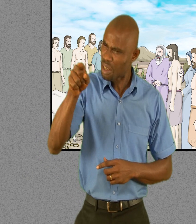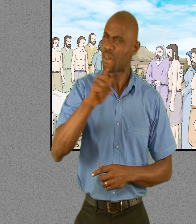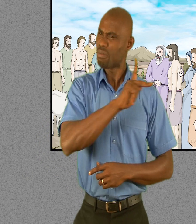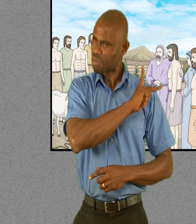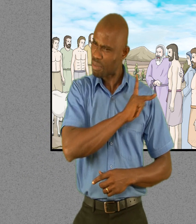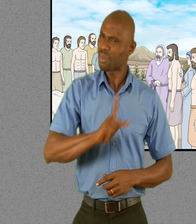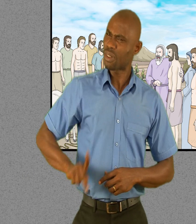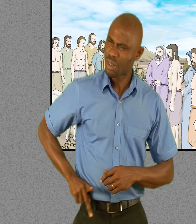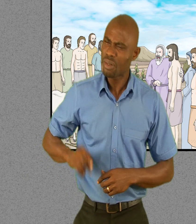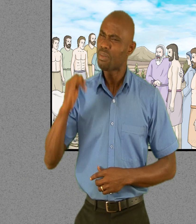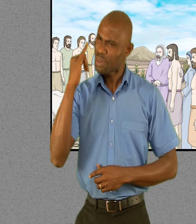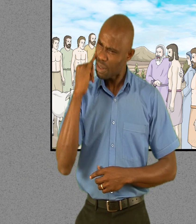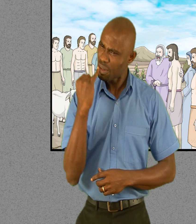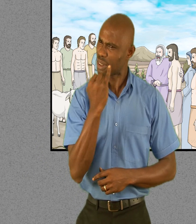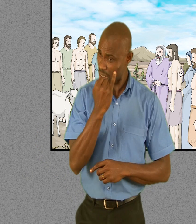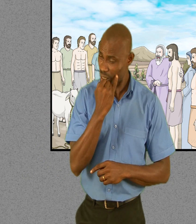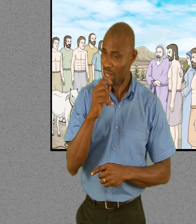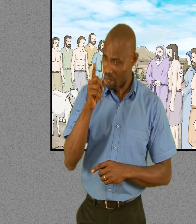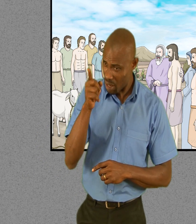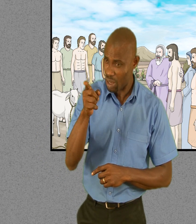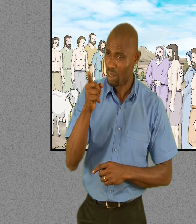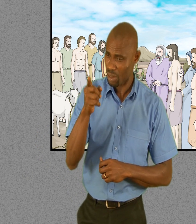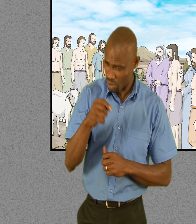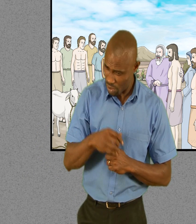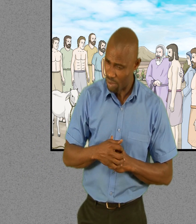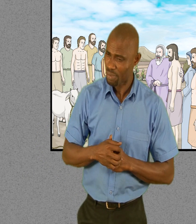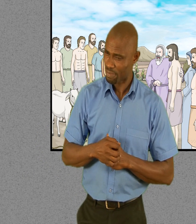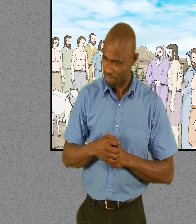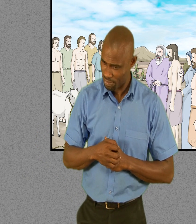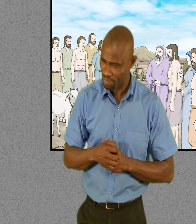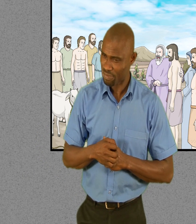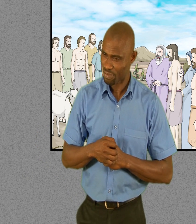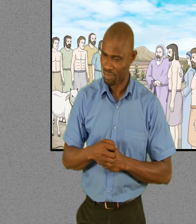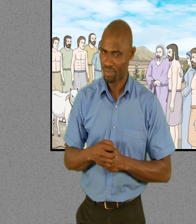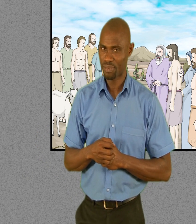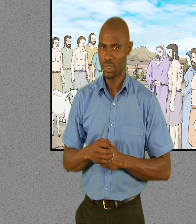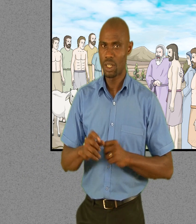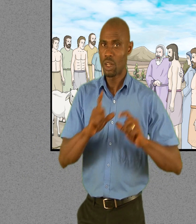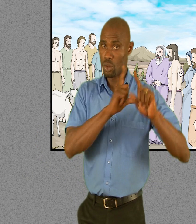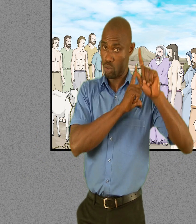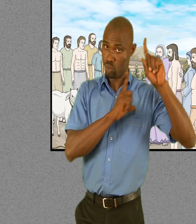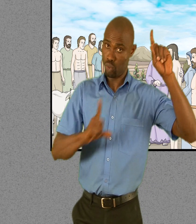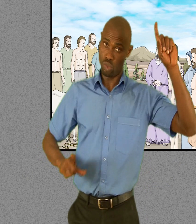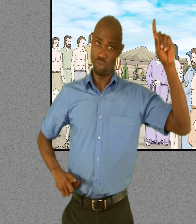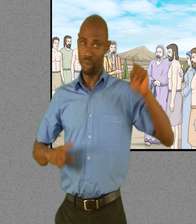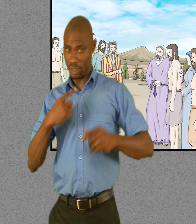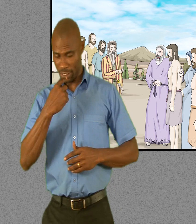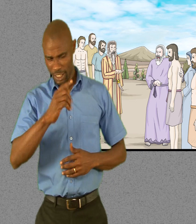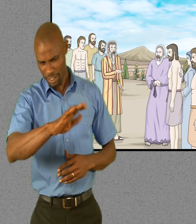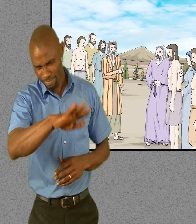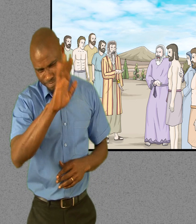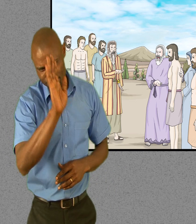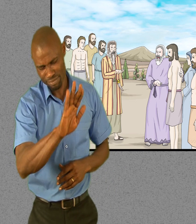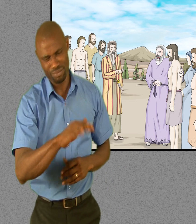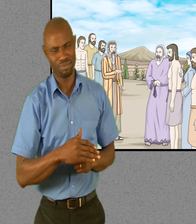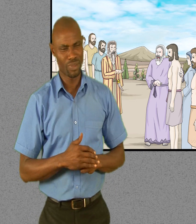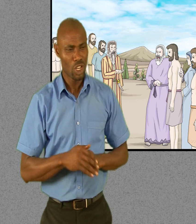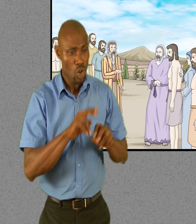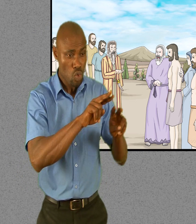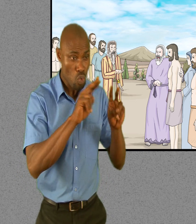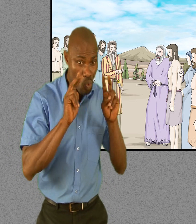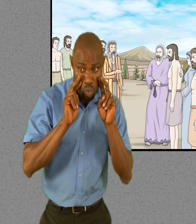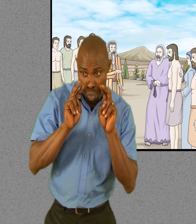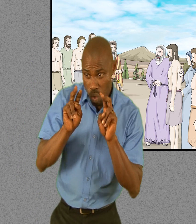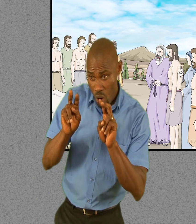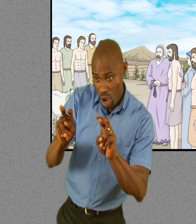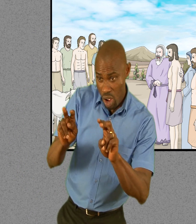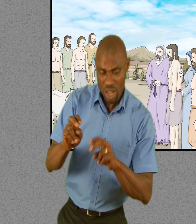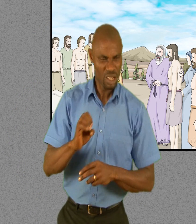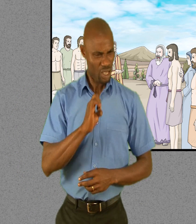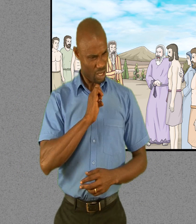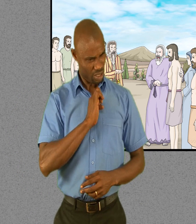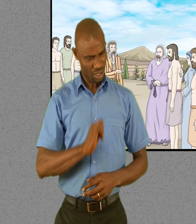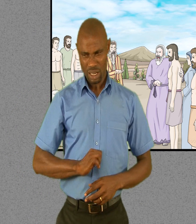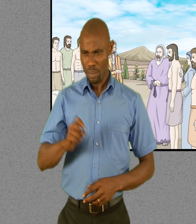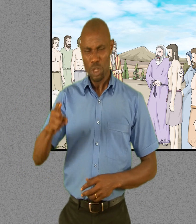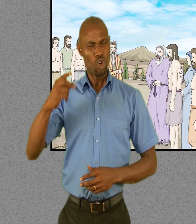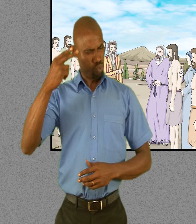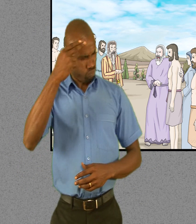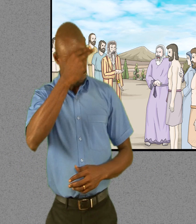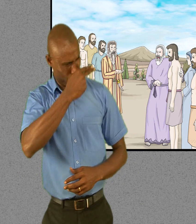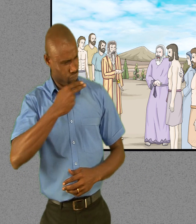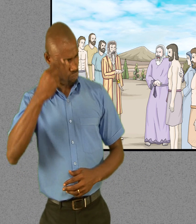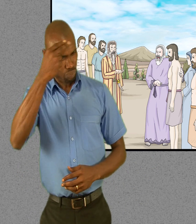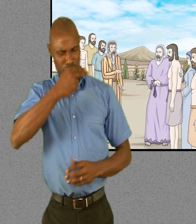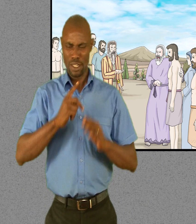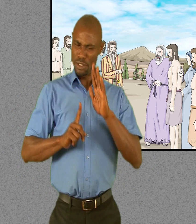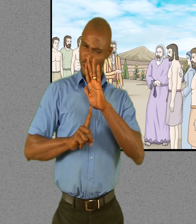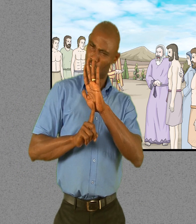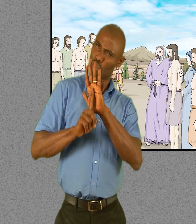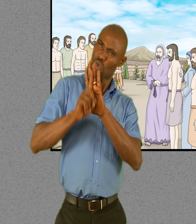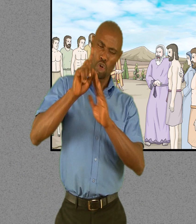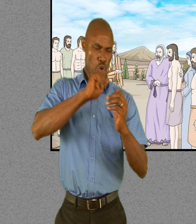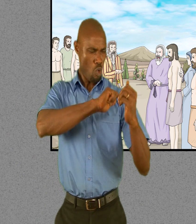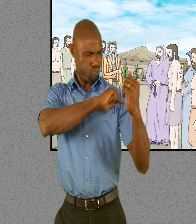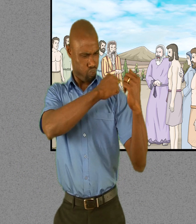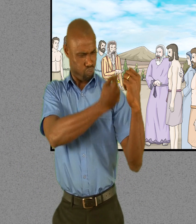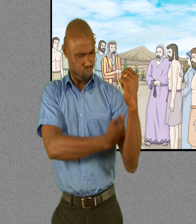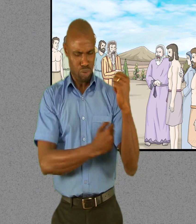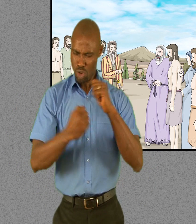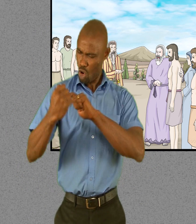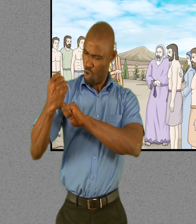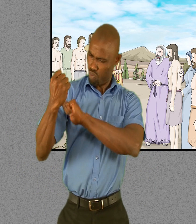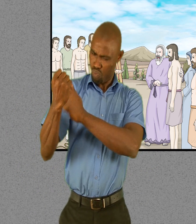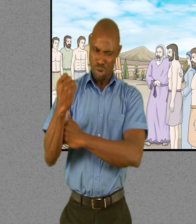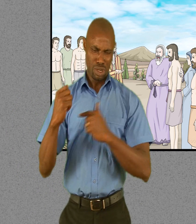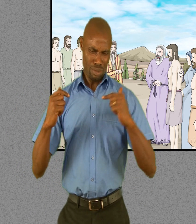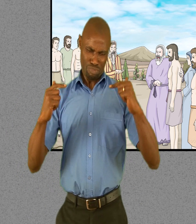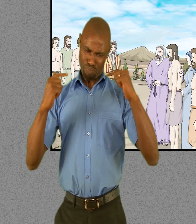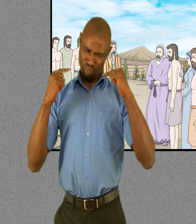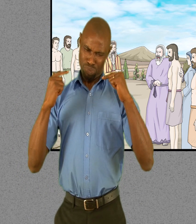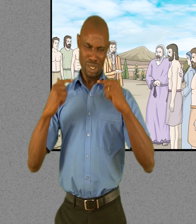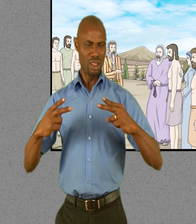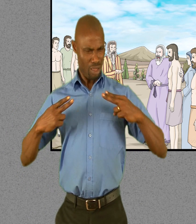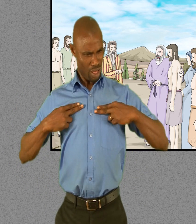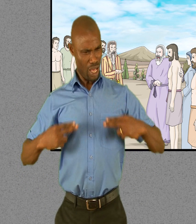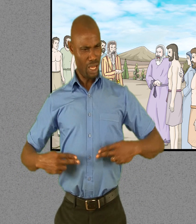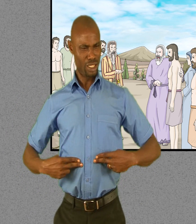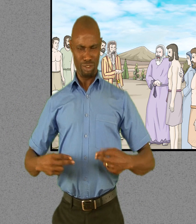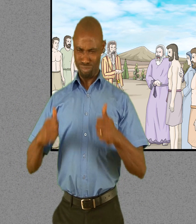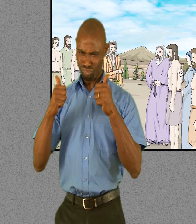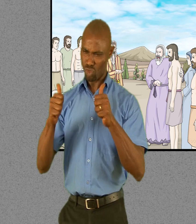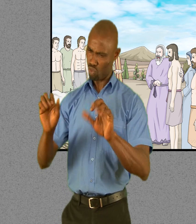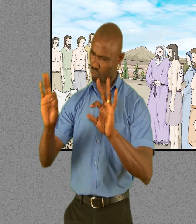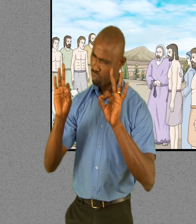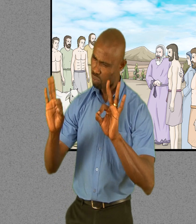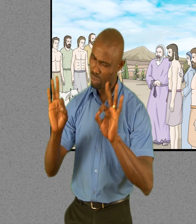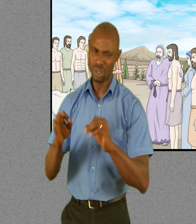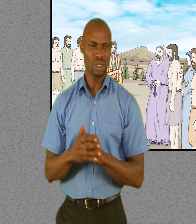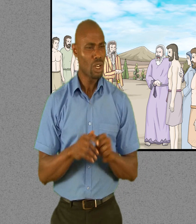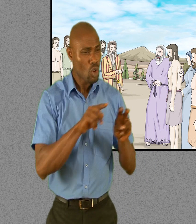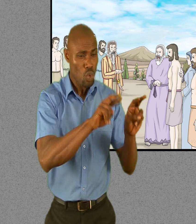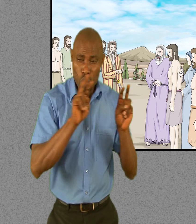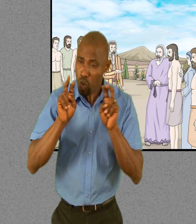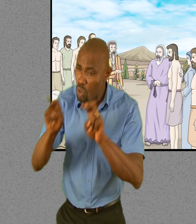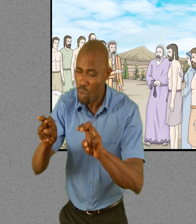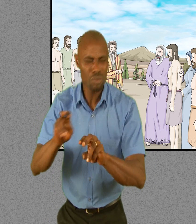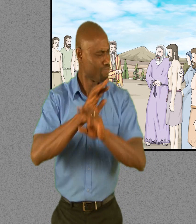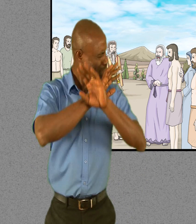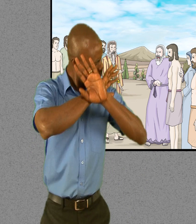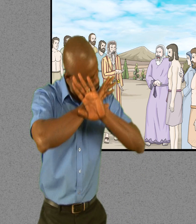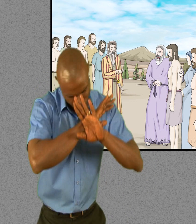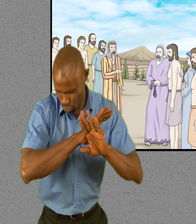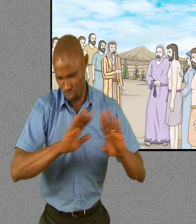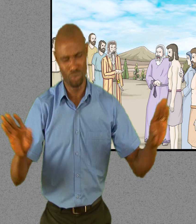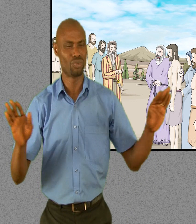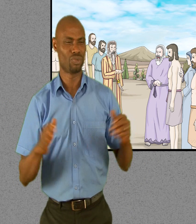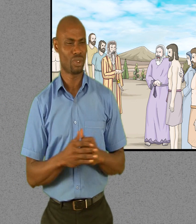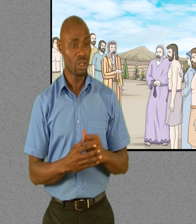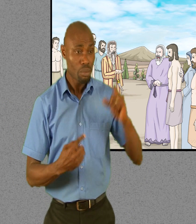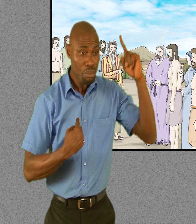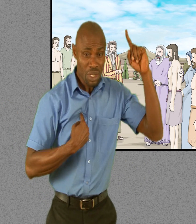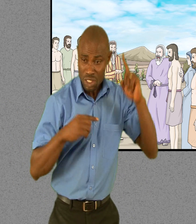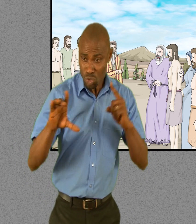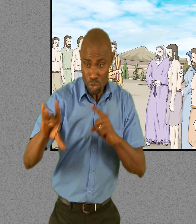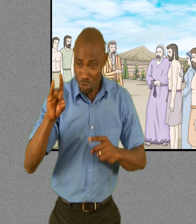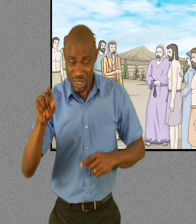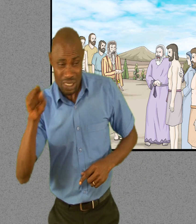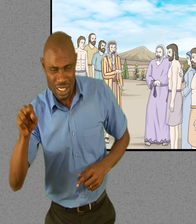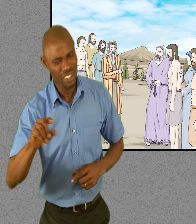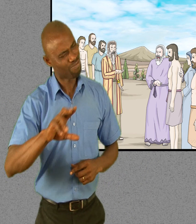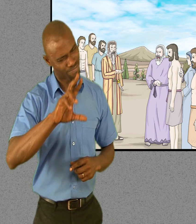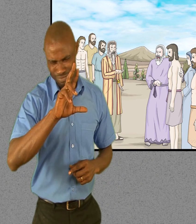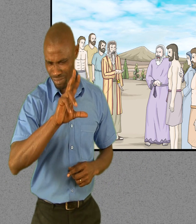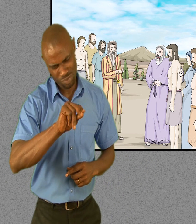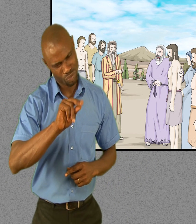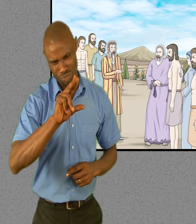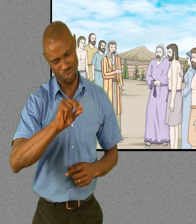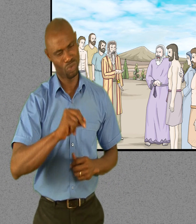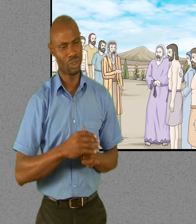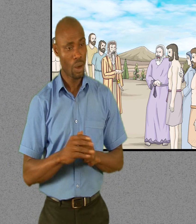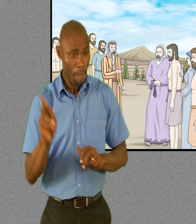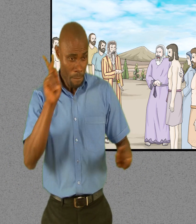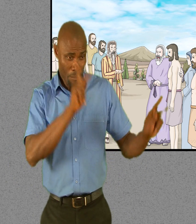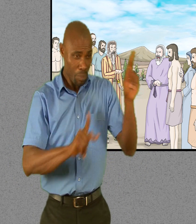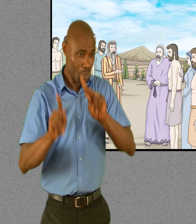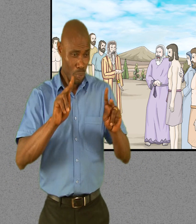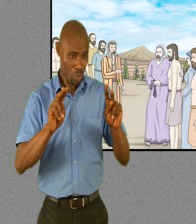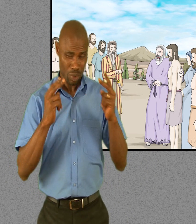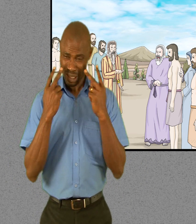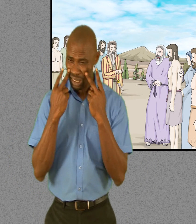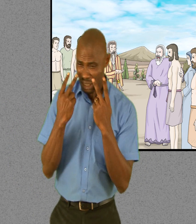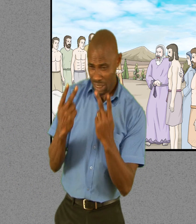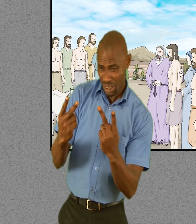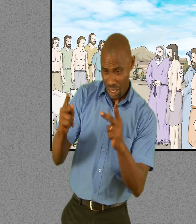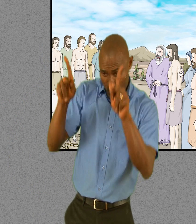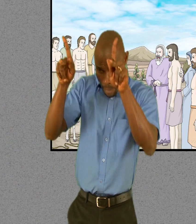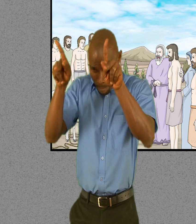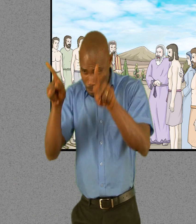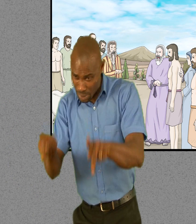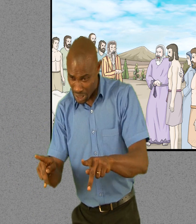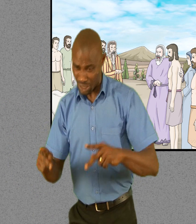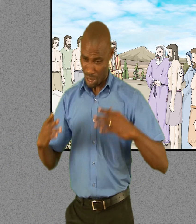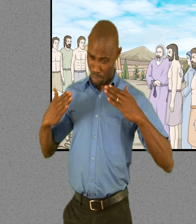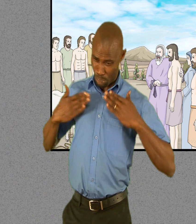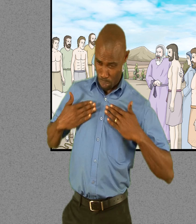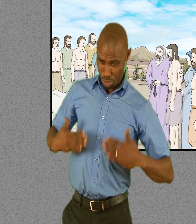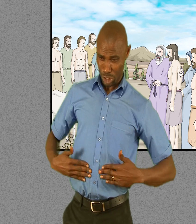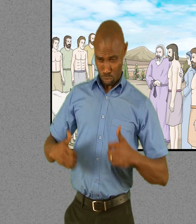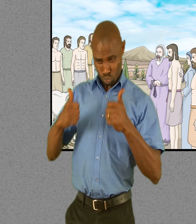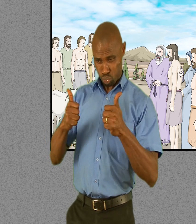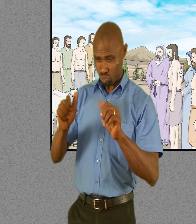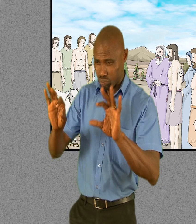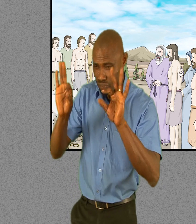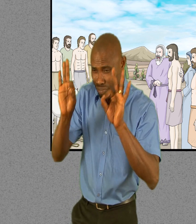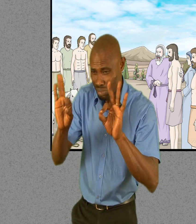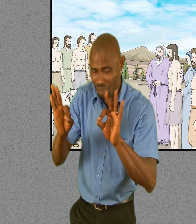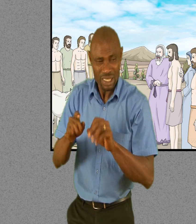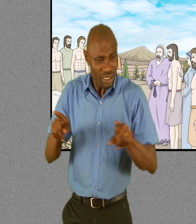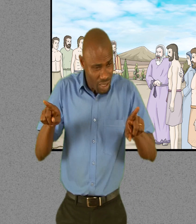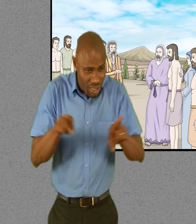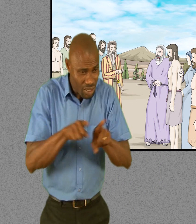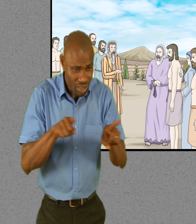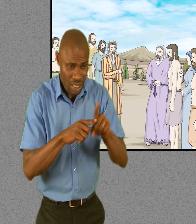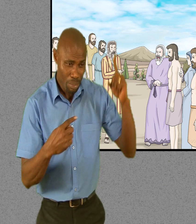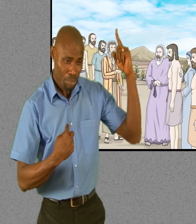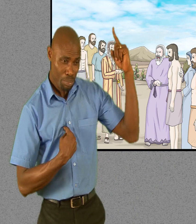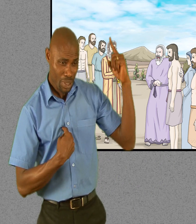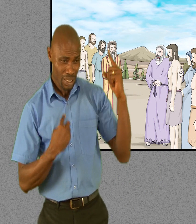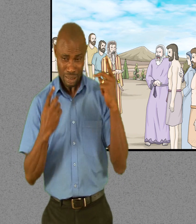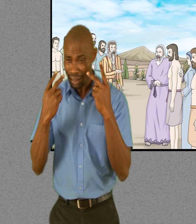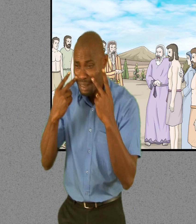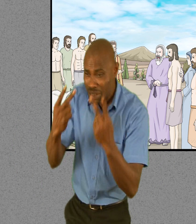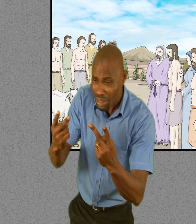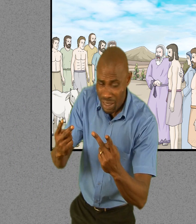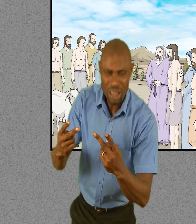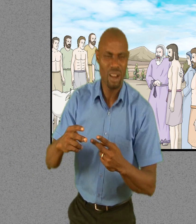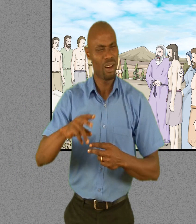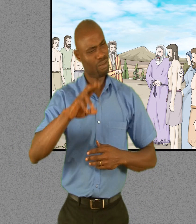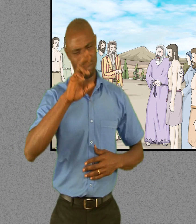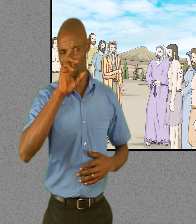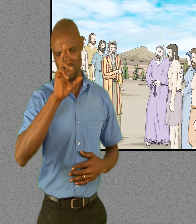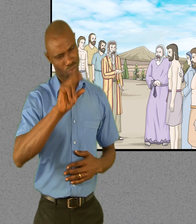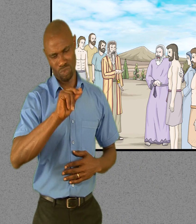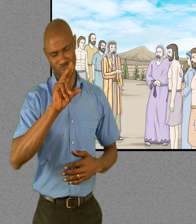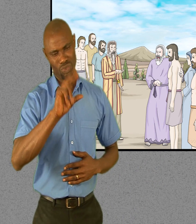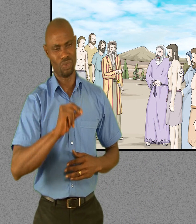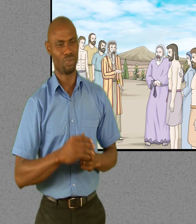But the LORD said to Samuel, “Do not consider his appearance or height, for I have rejected him;